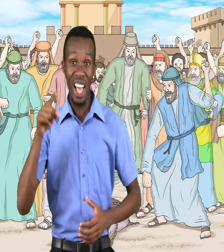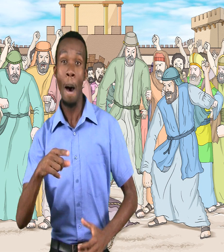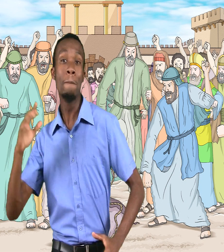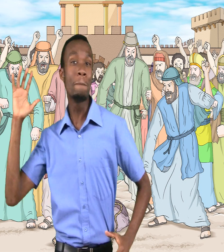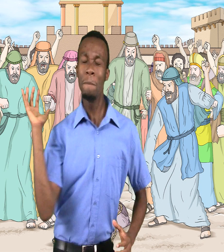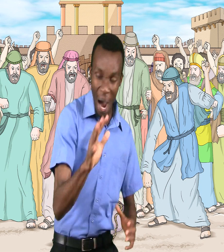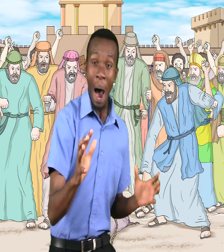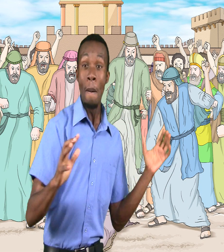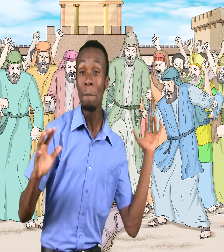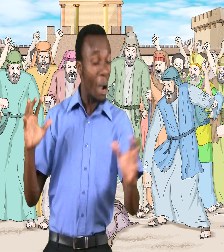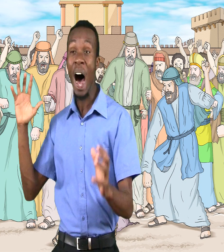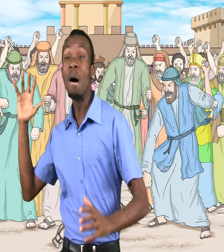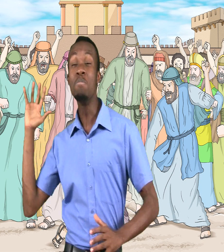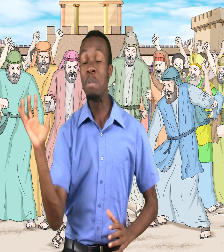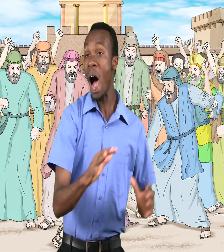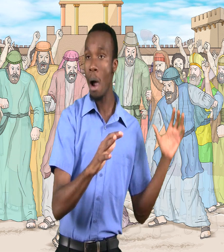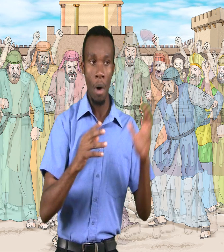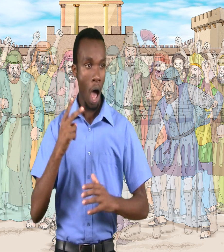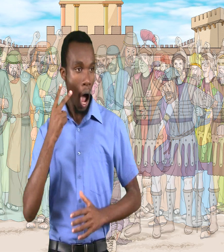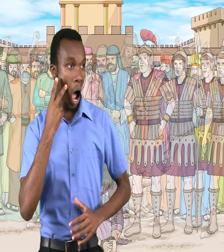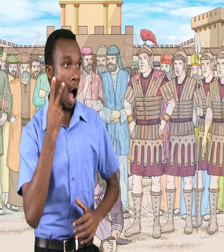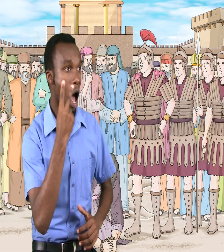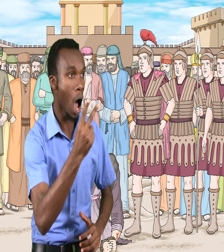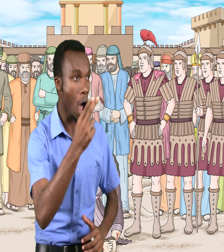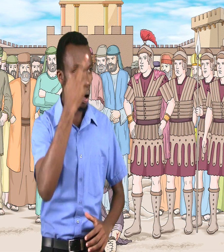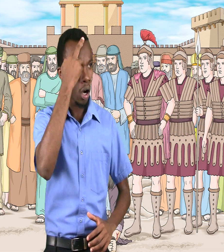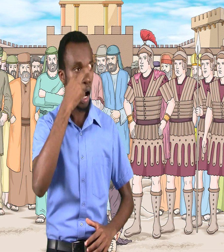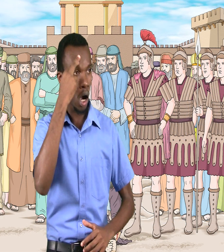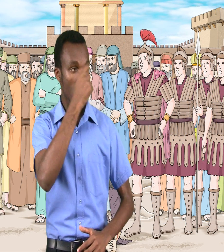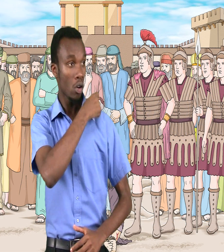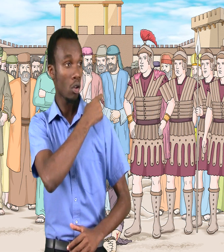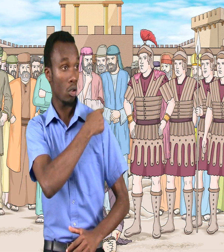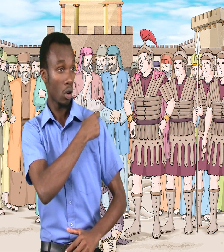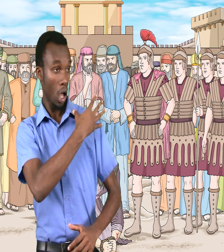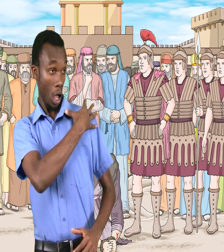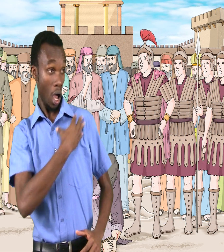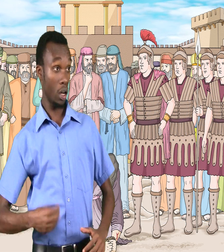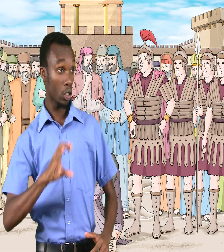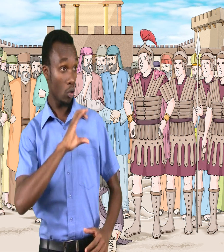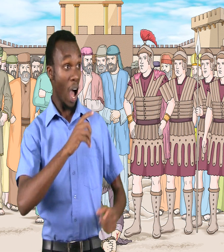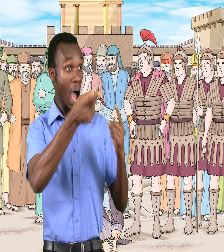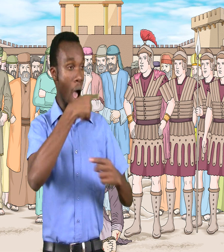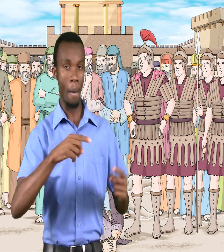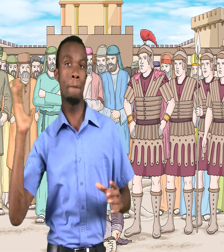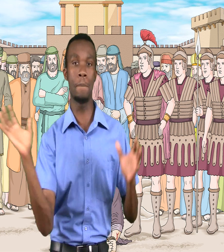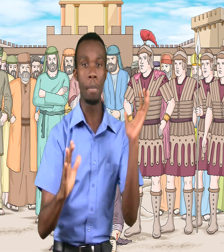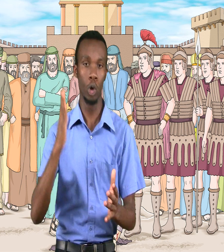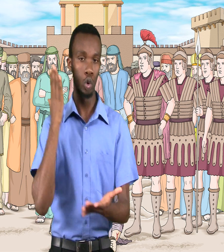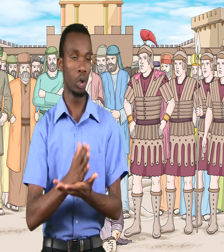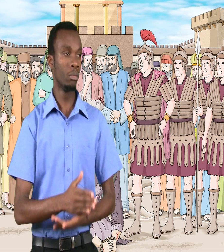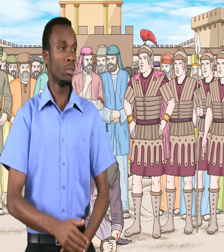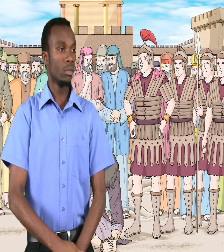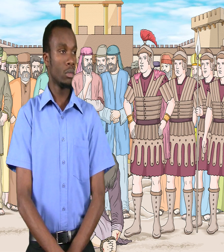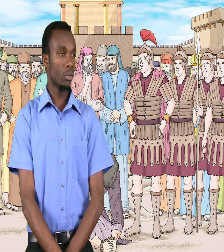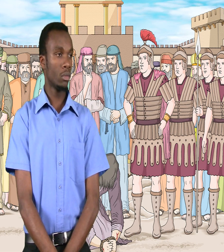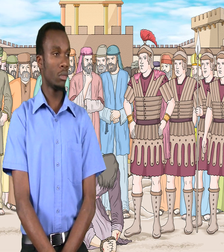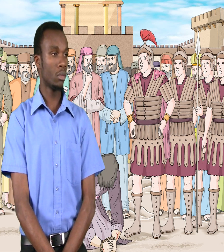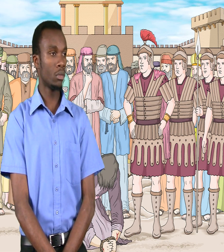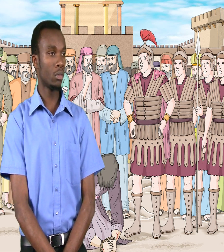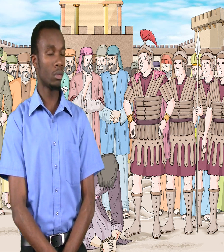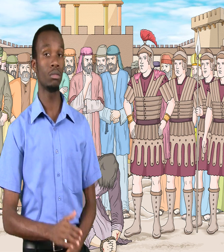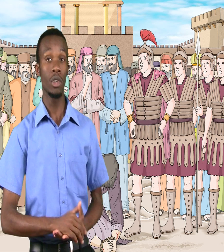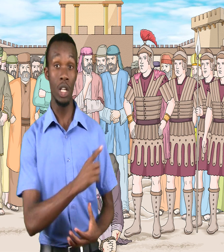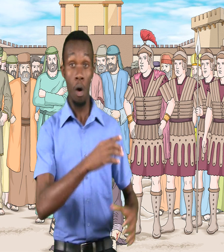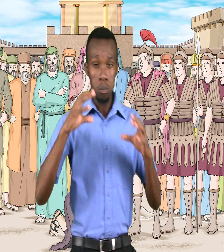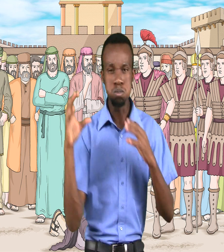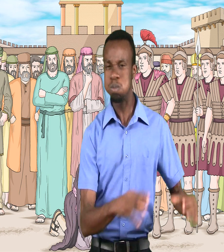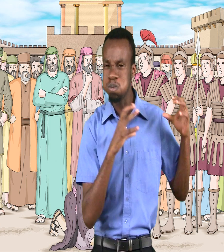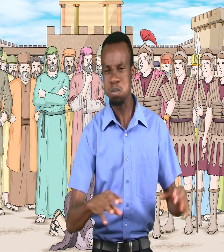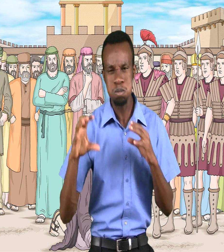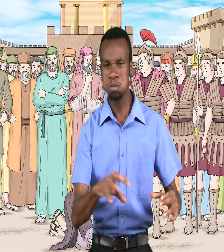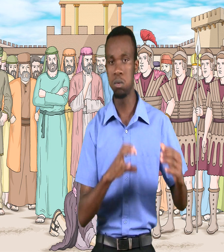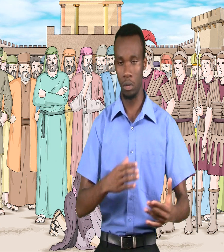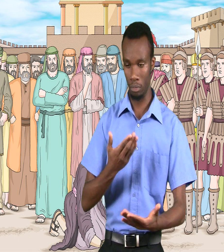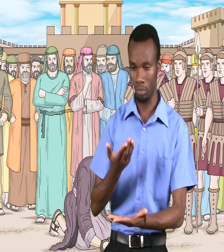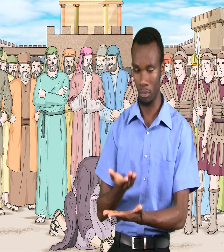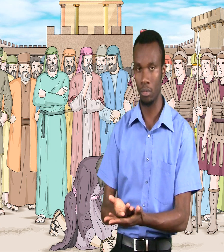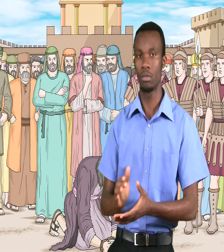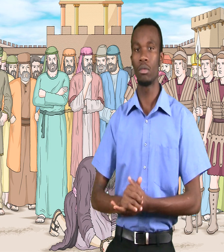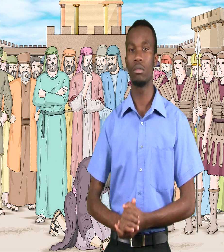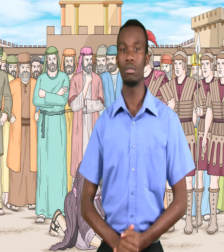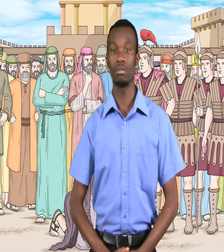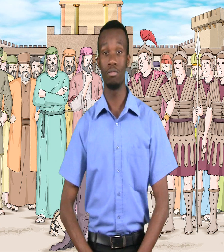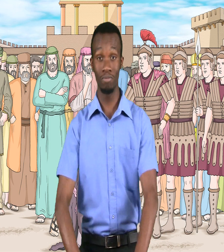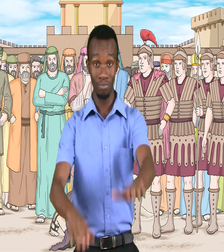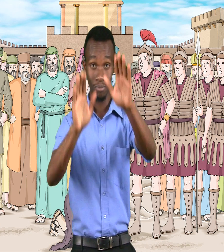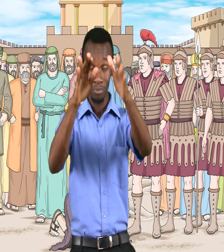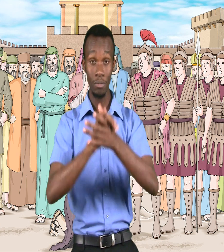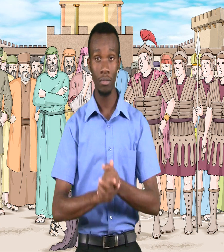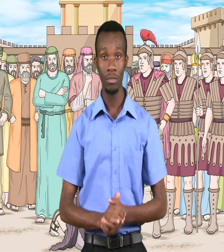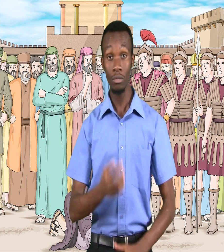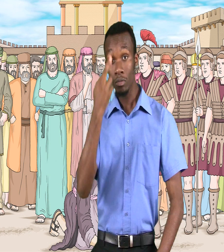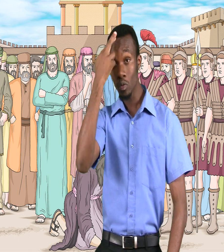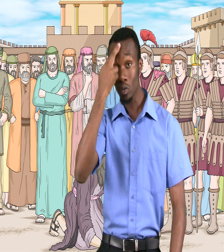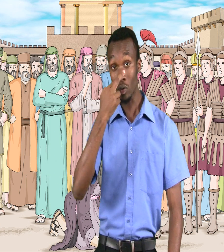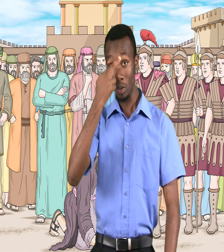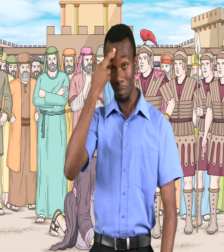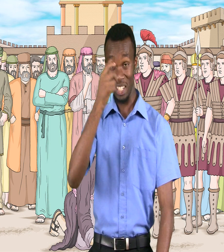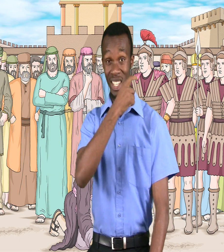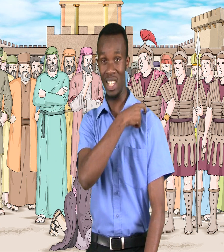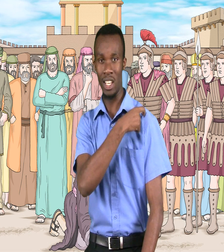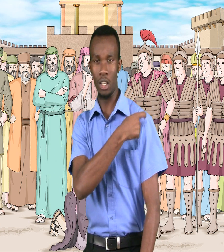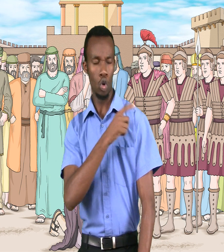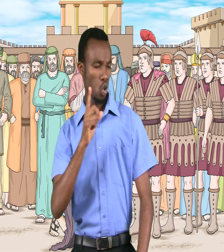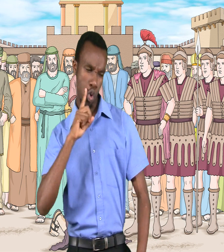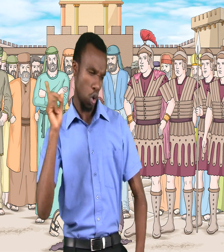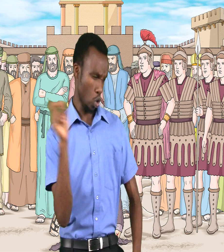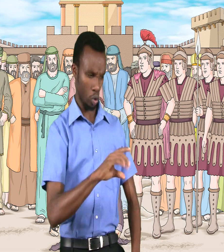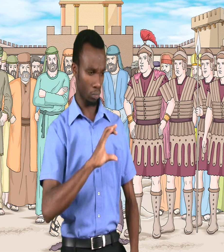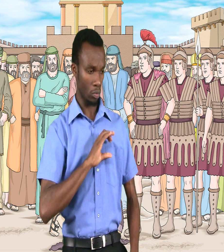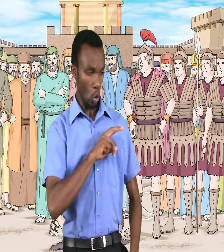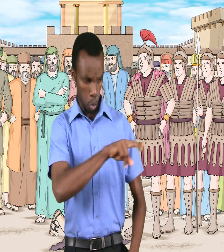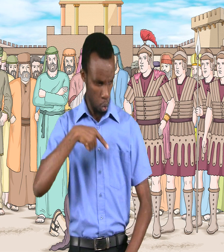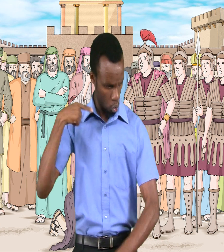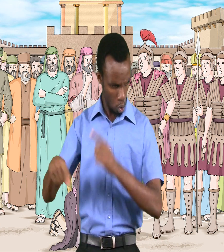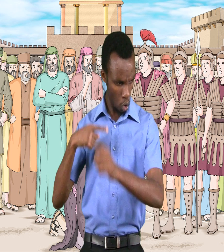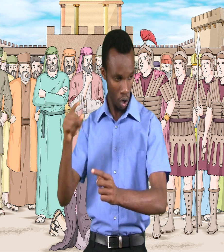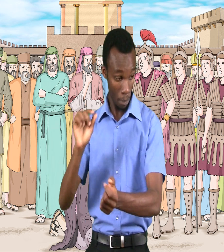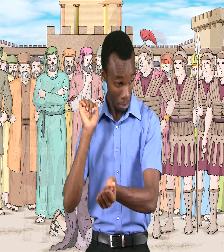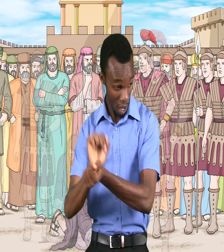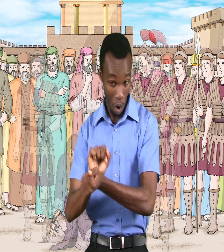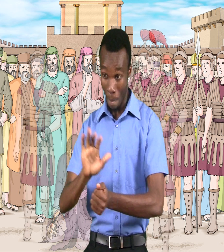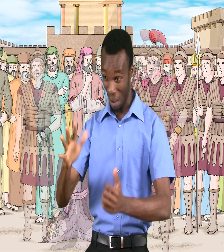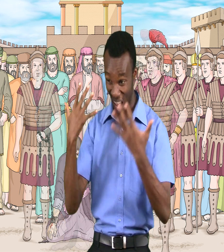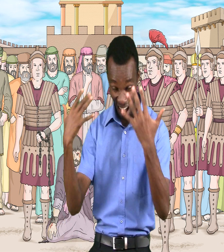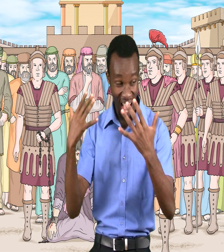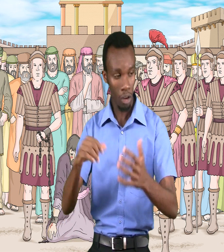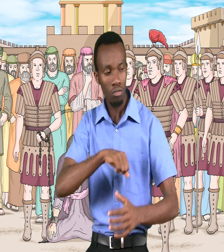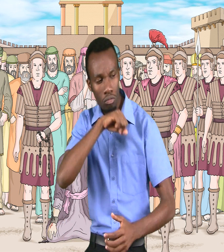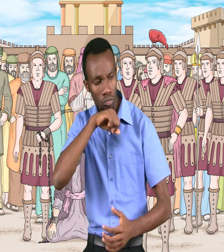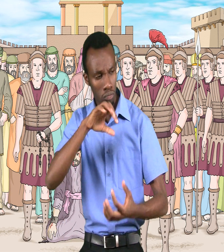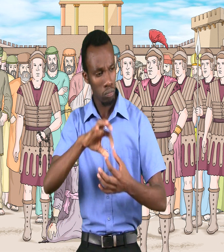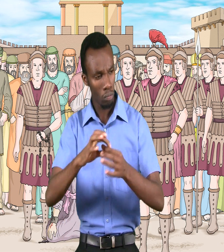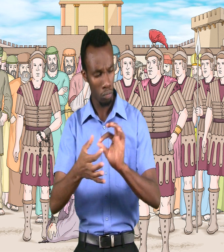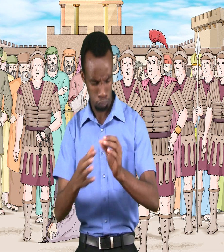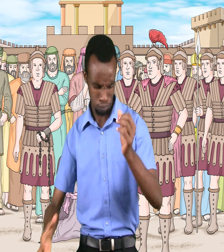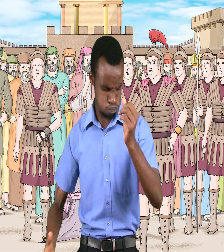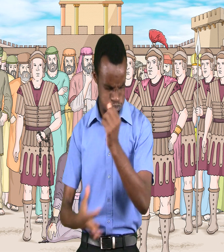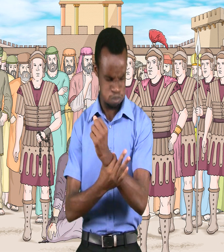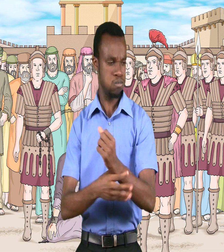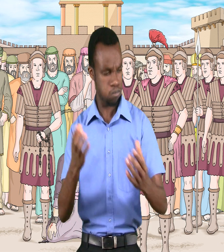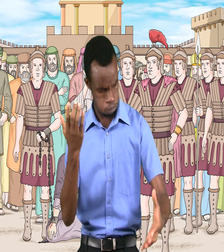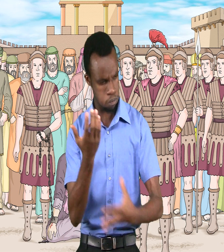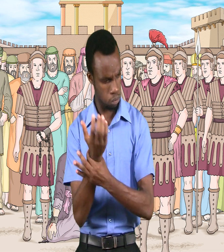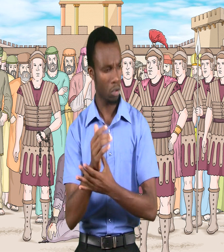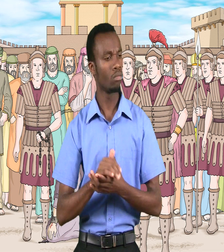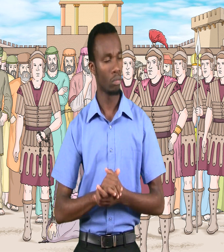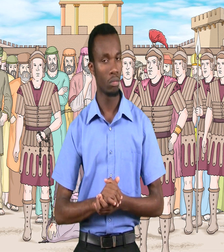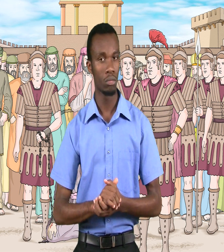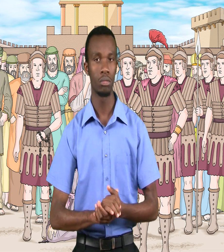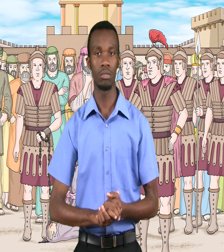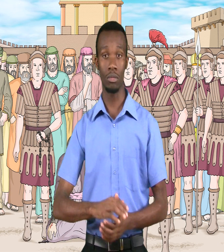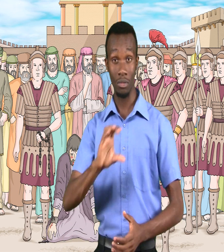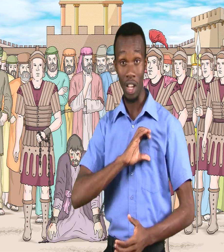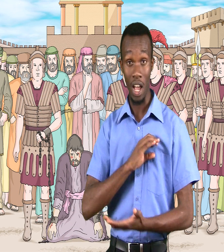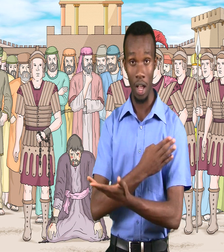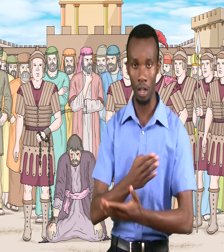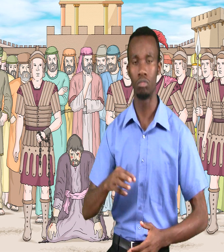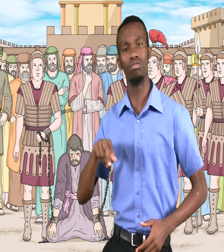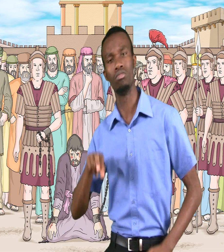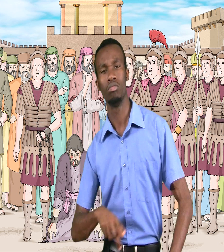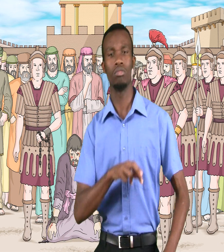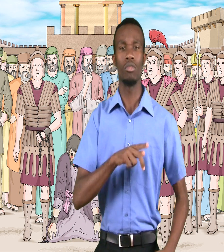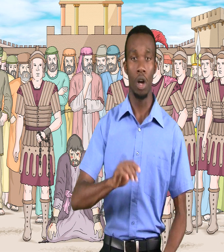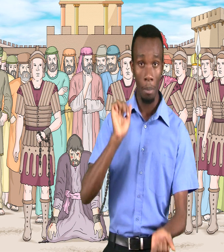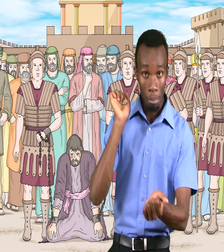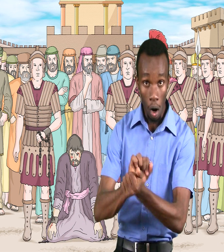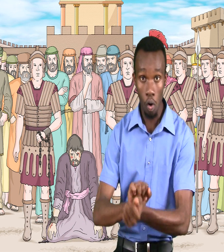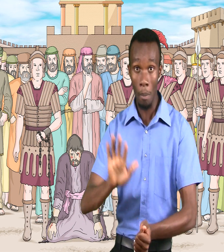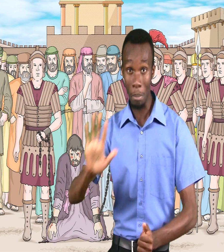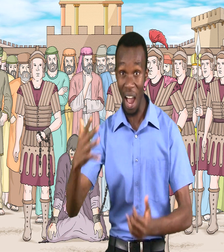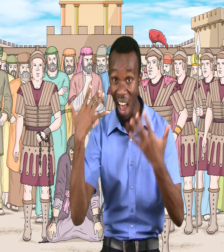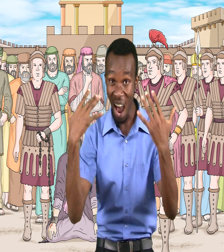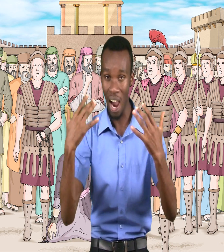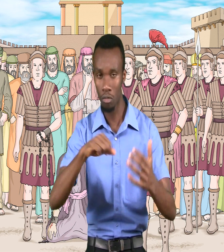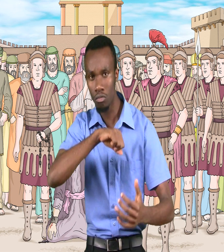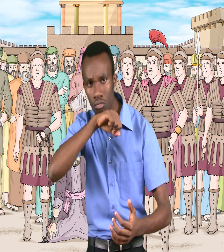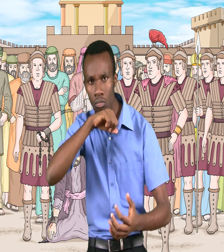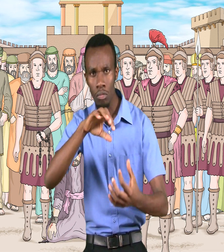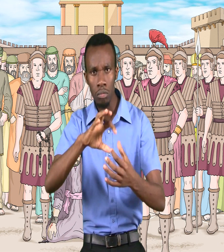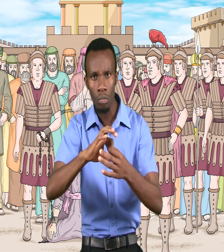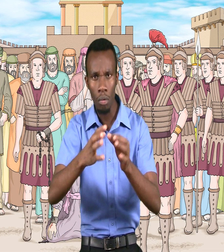Immediately he took some soldiers and centurions and ran down to the crowd. When the people saw the commander and the soldiers, they stopped beating Paul.